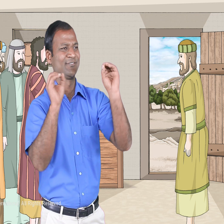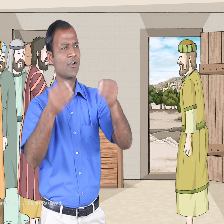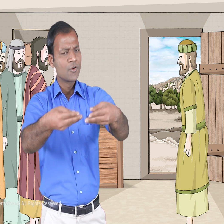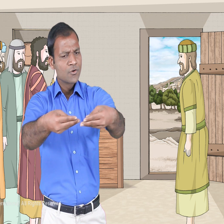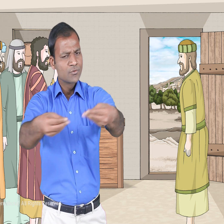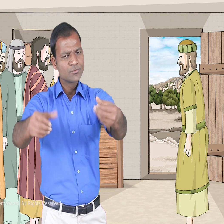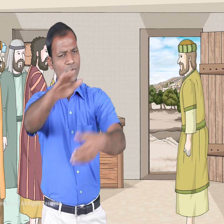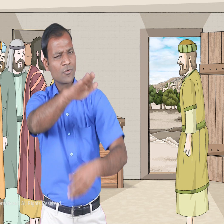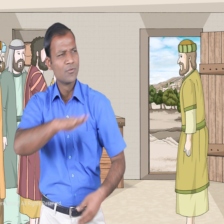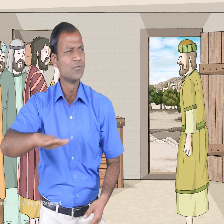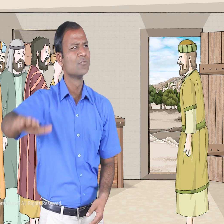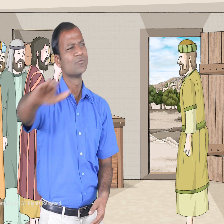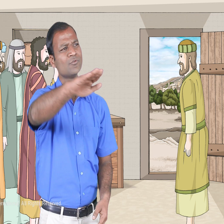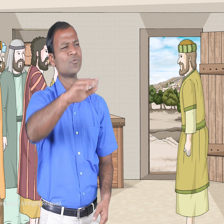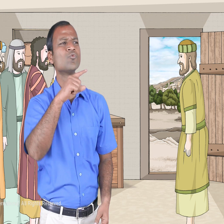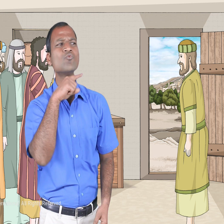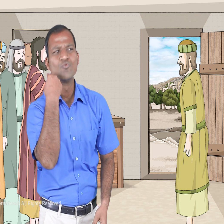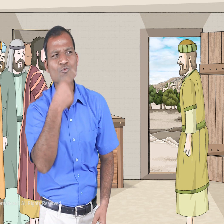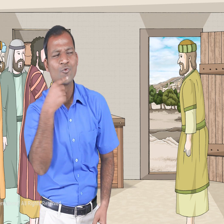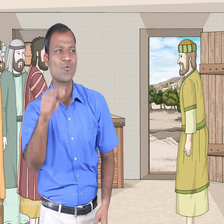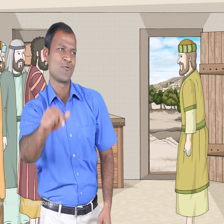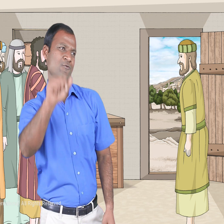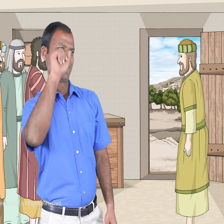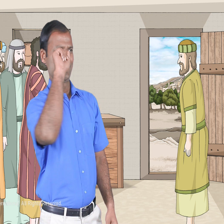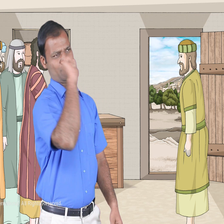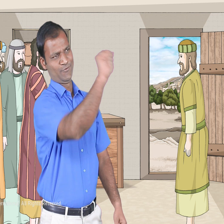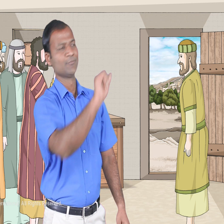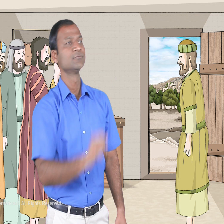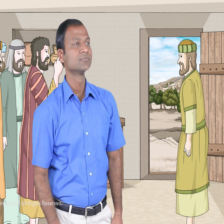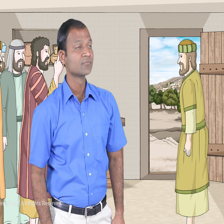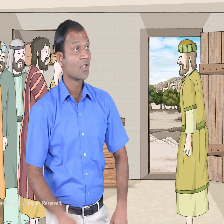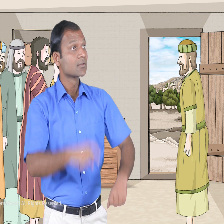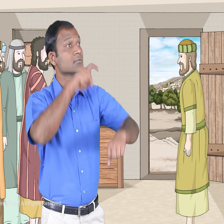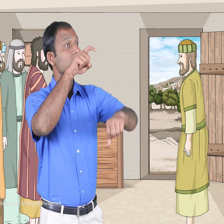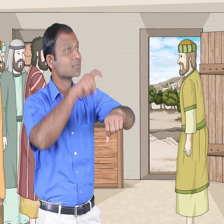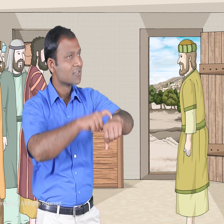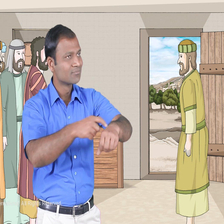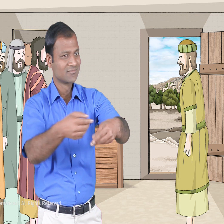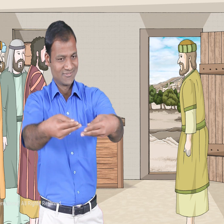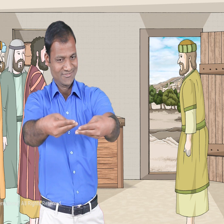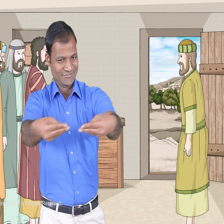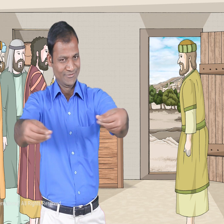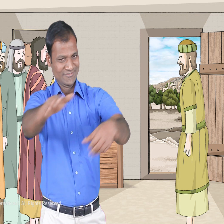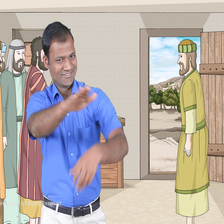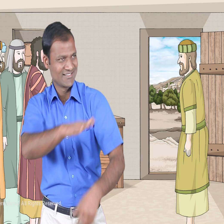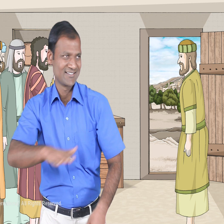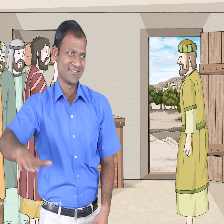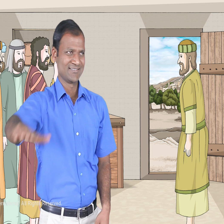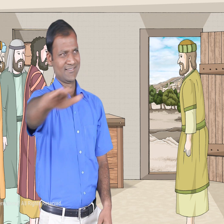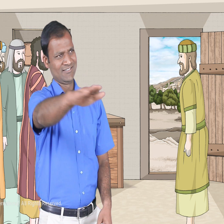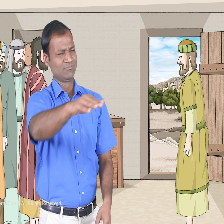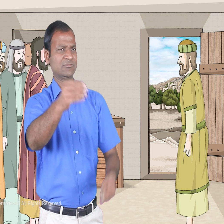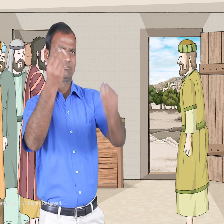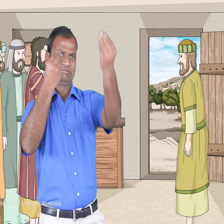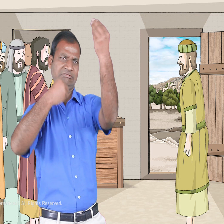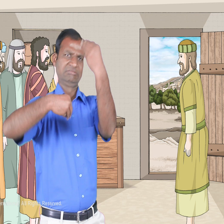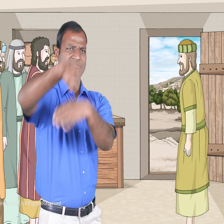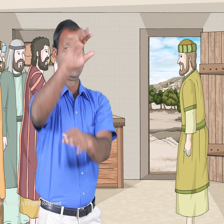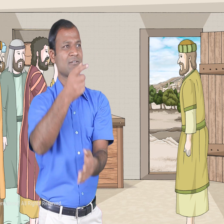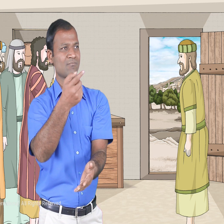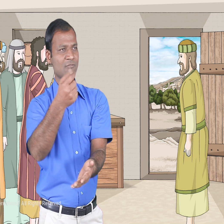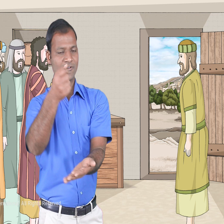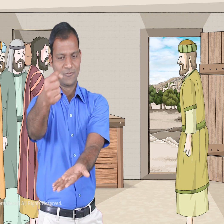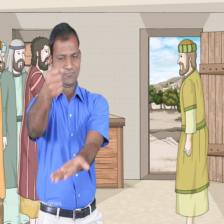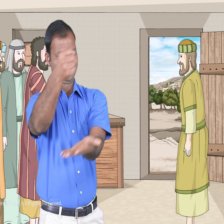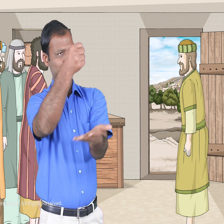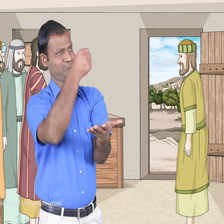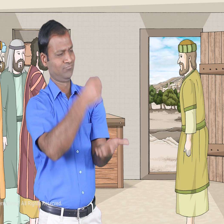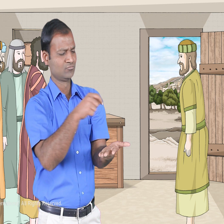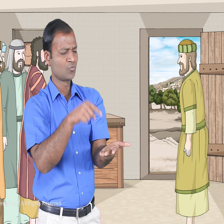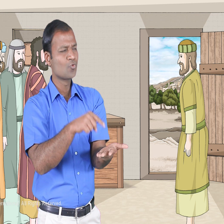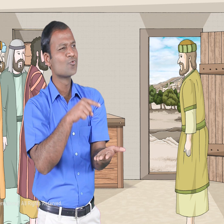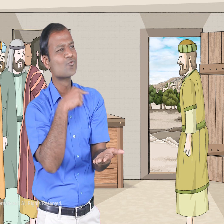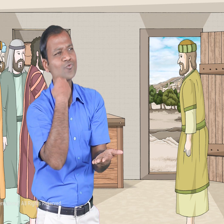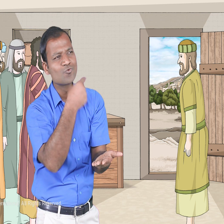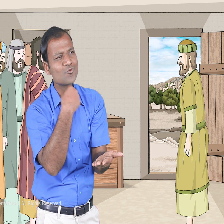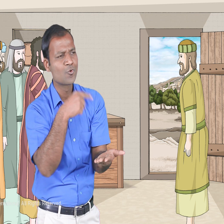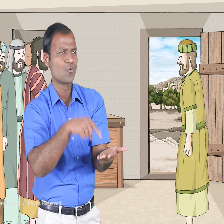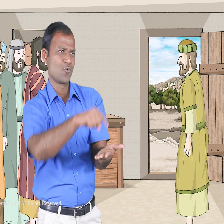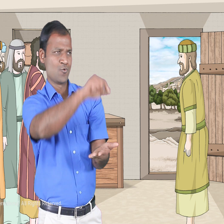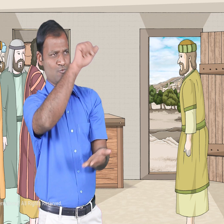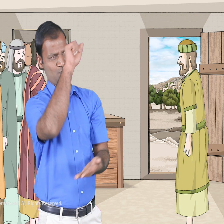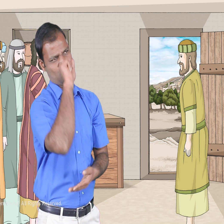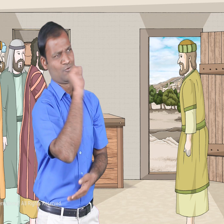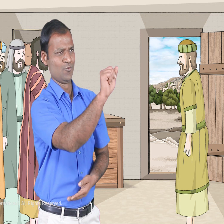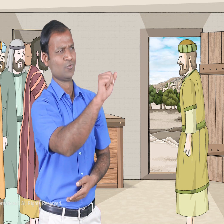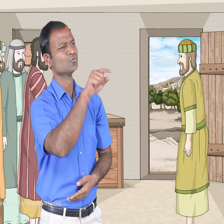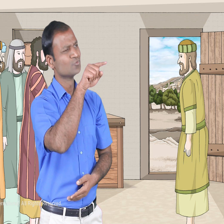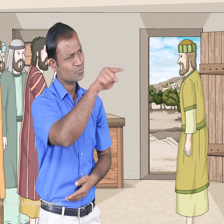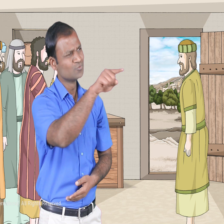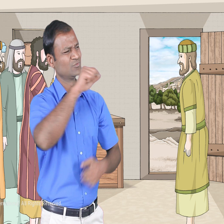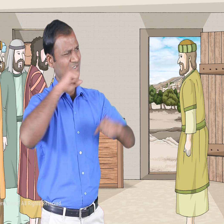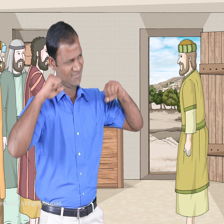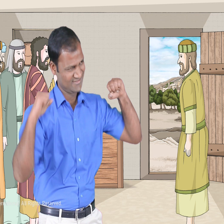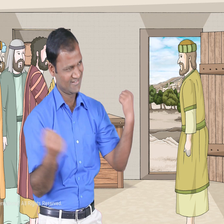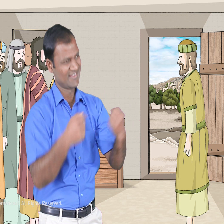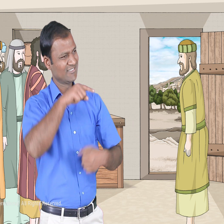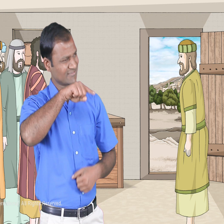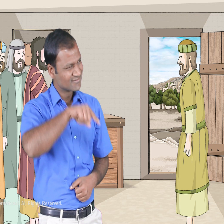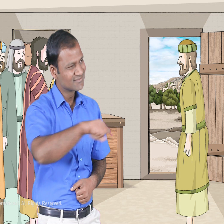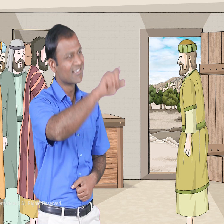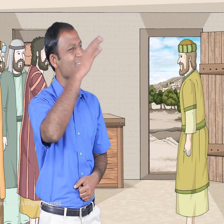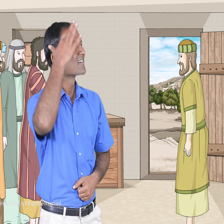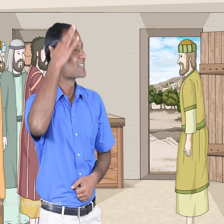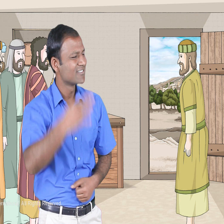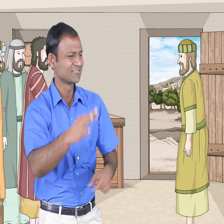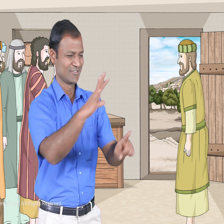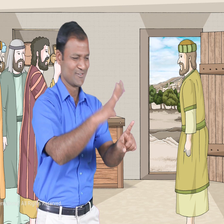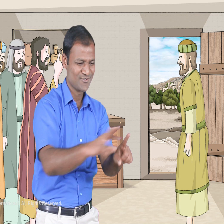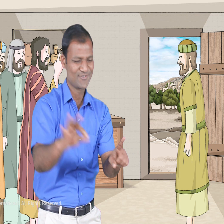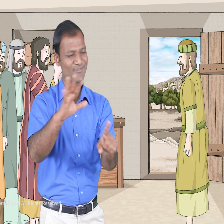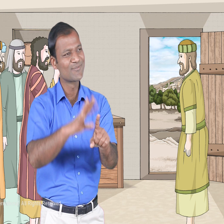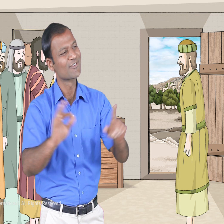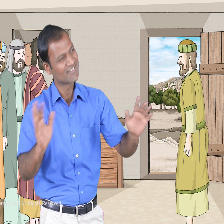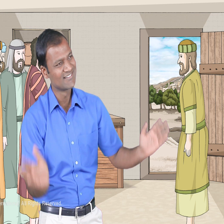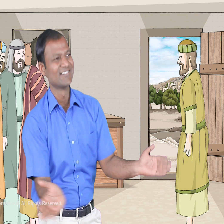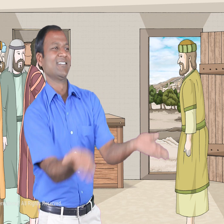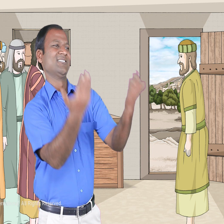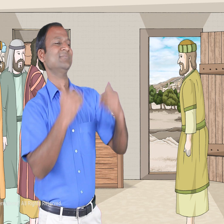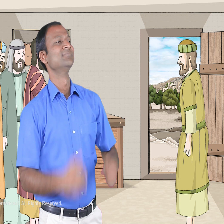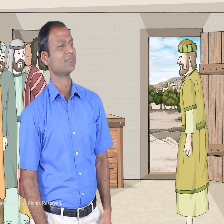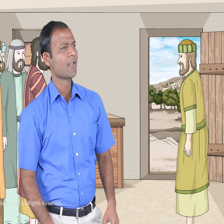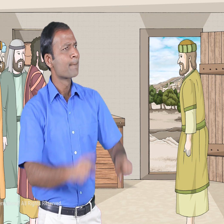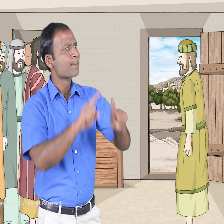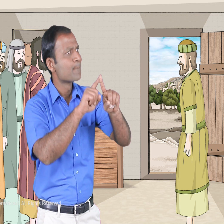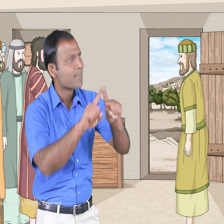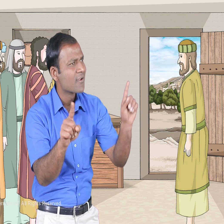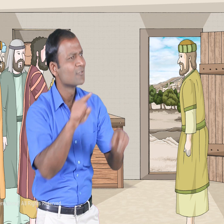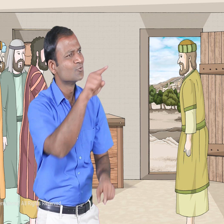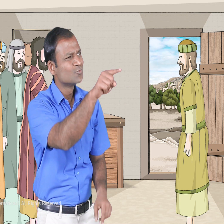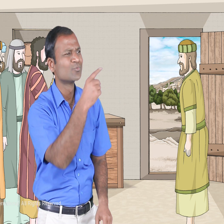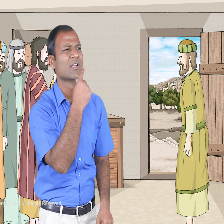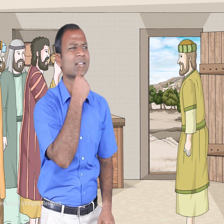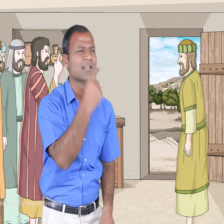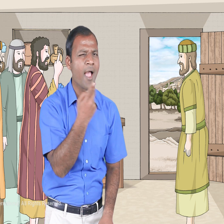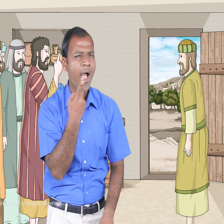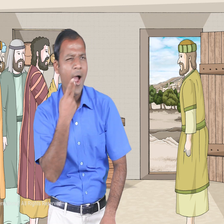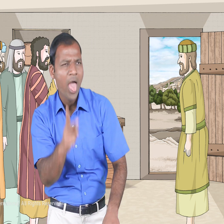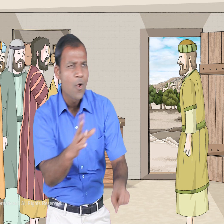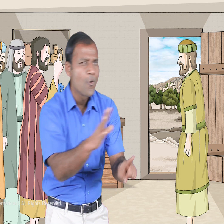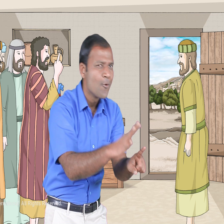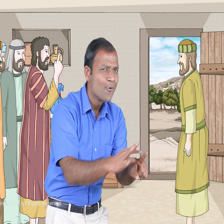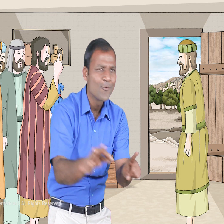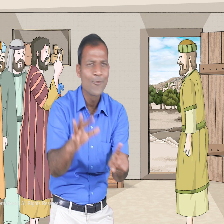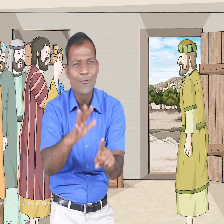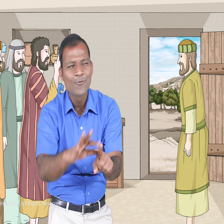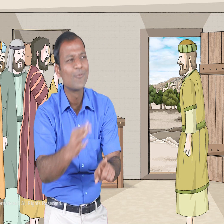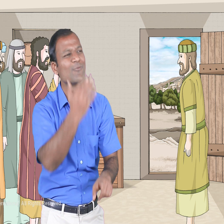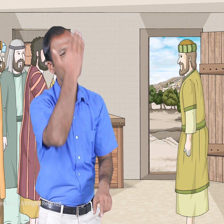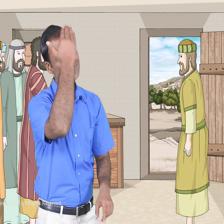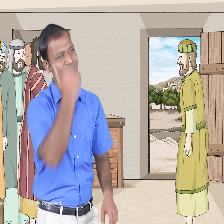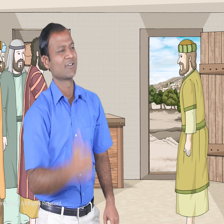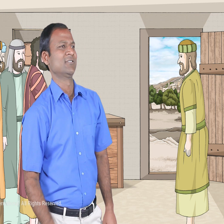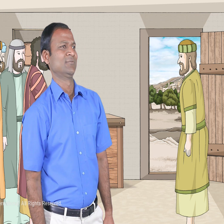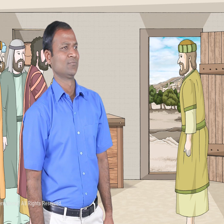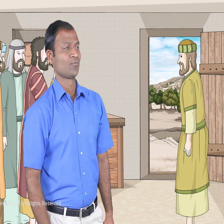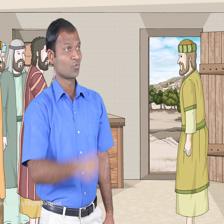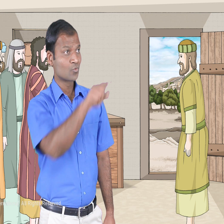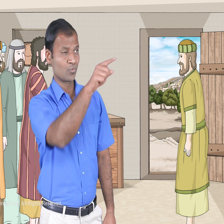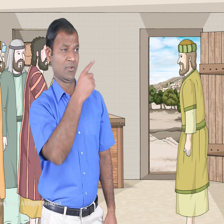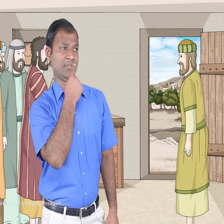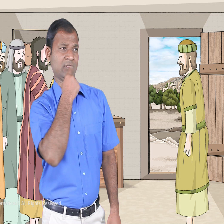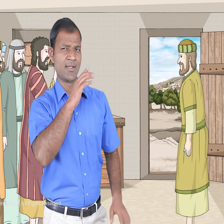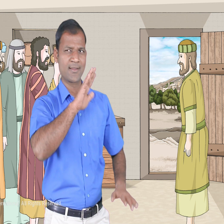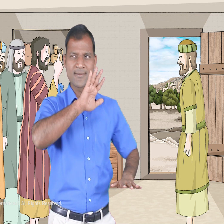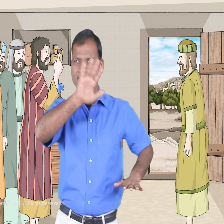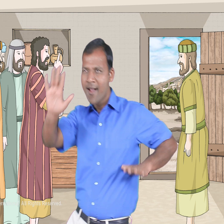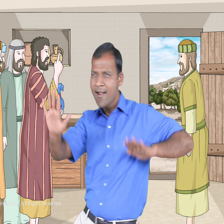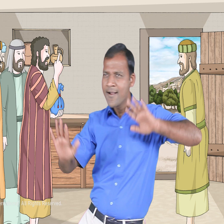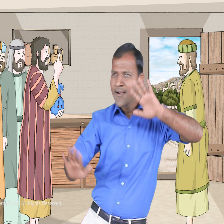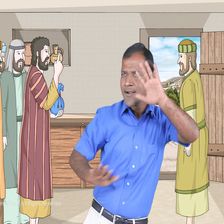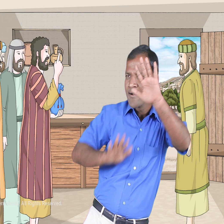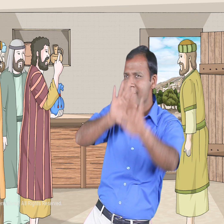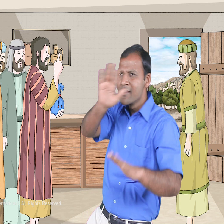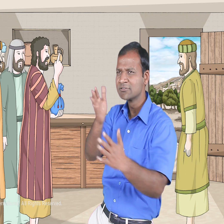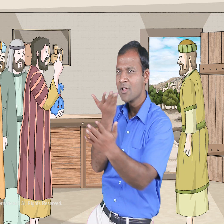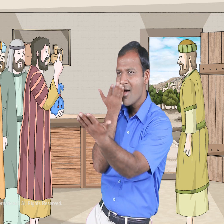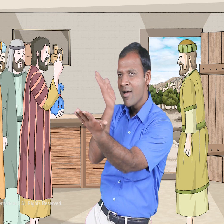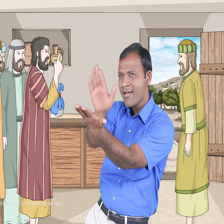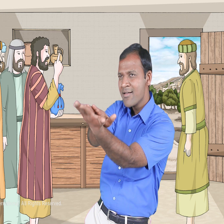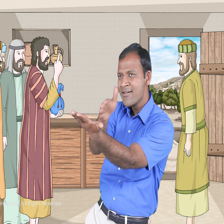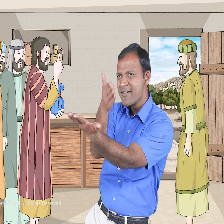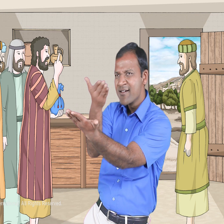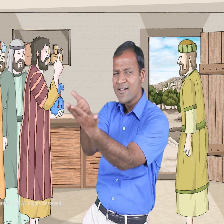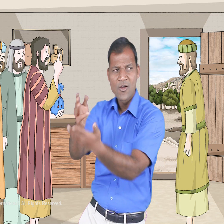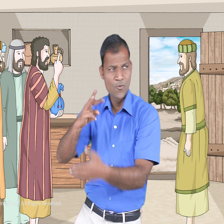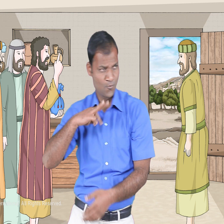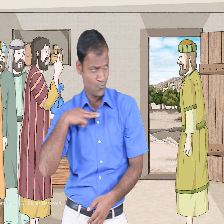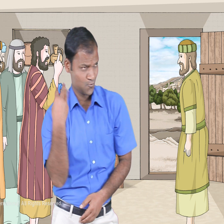Did it not belong to you before it was sold? And after it was sold, was it not at your disposal?